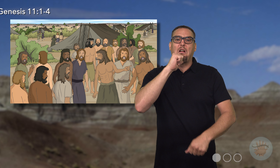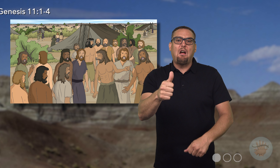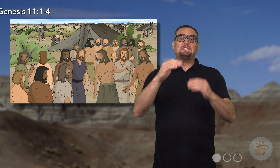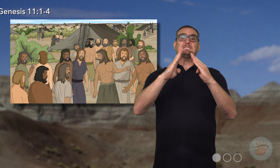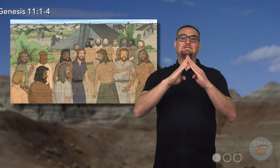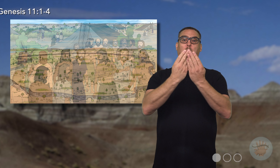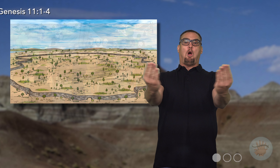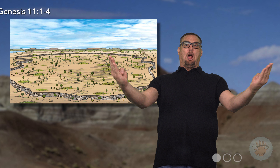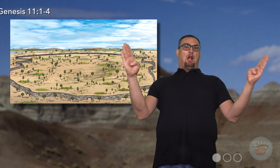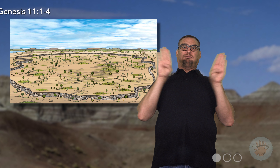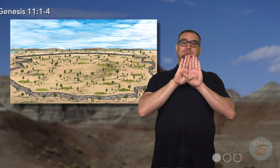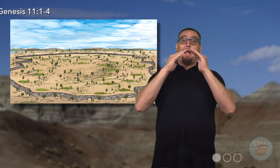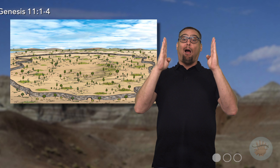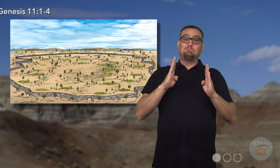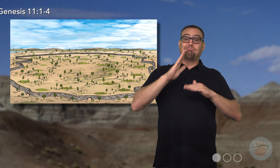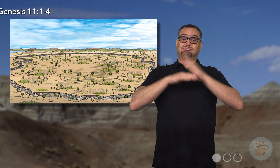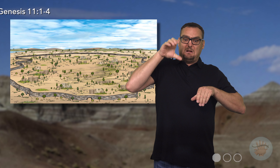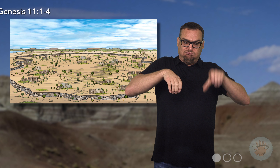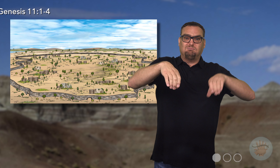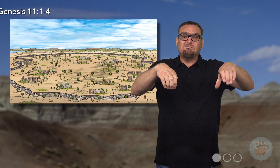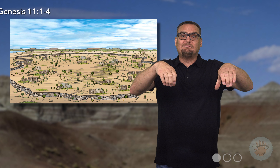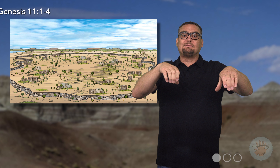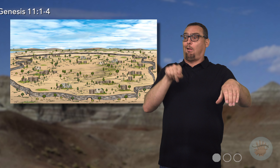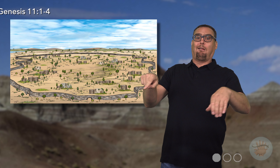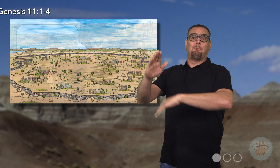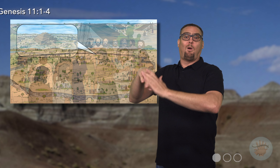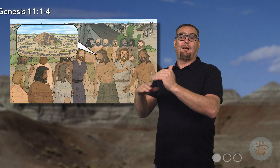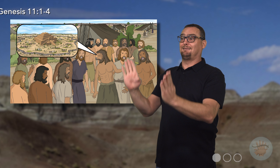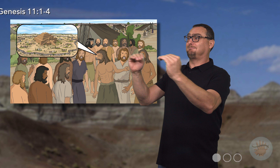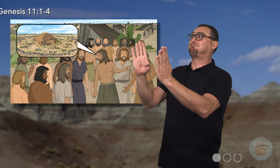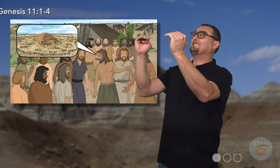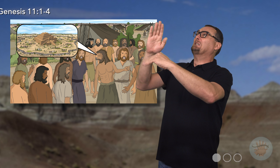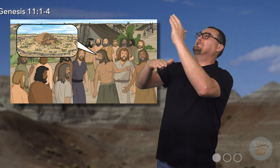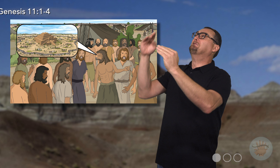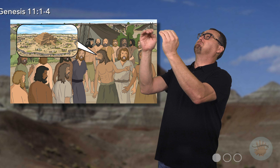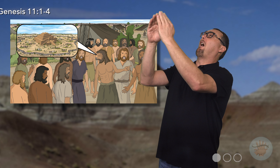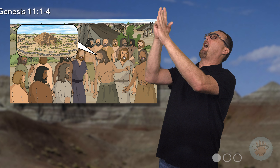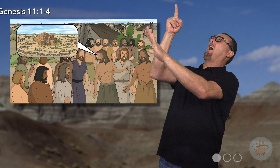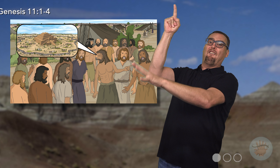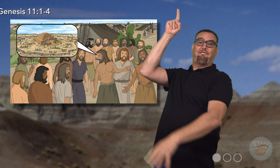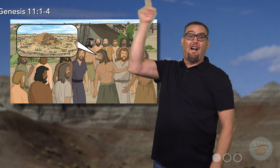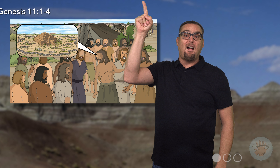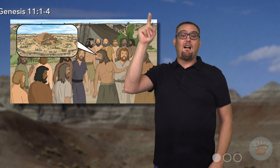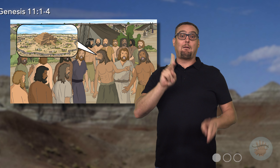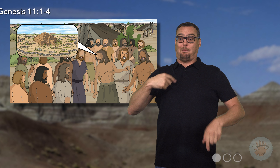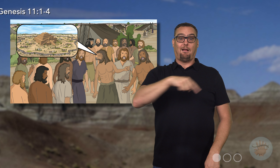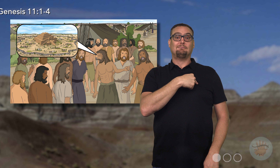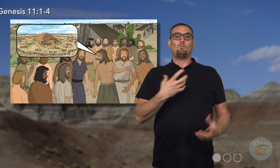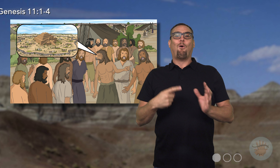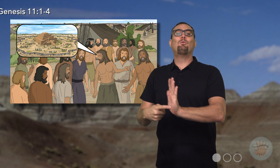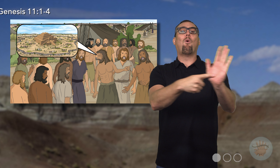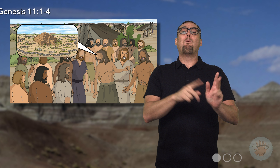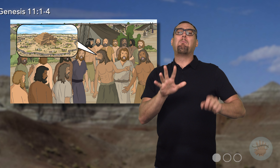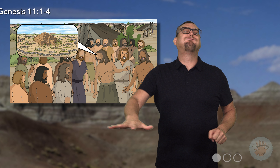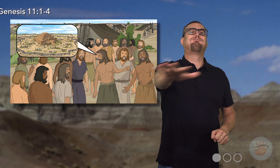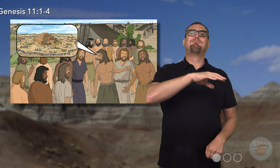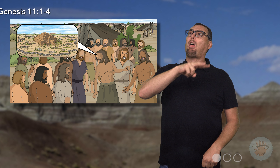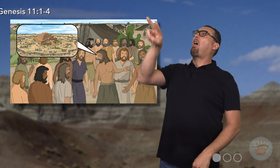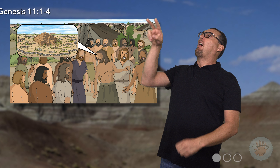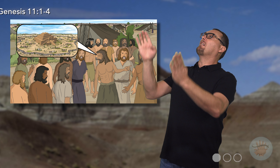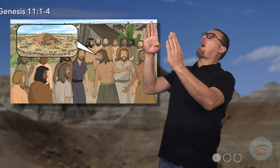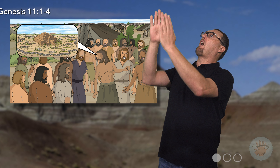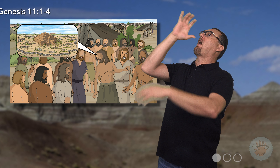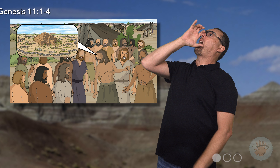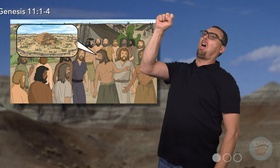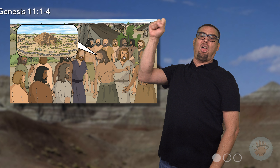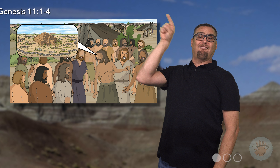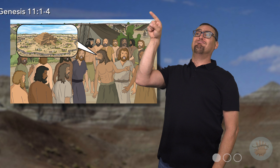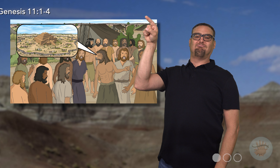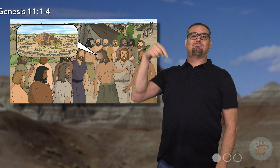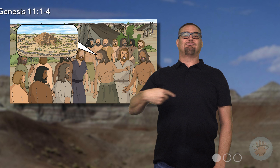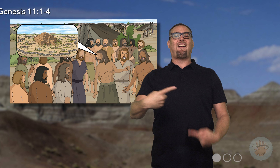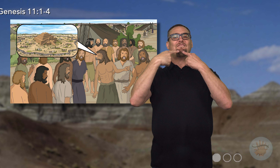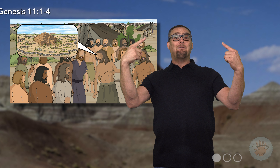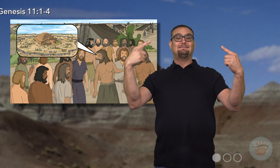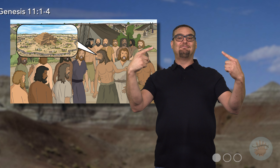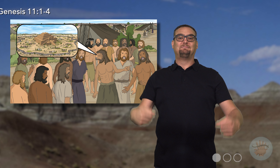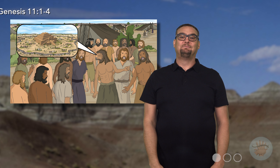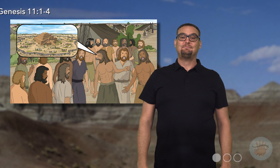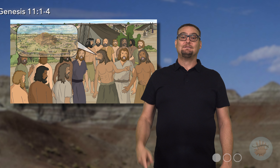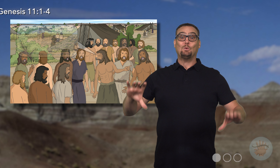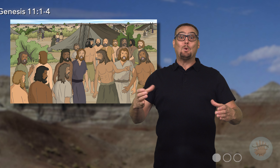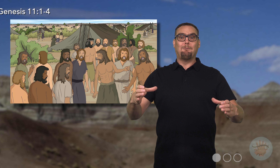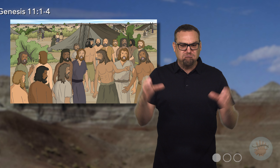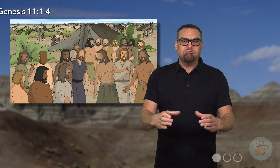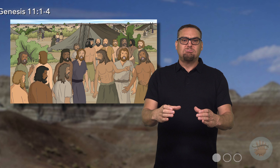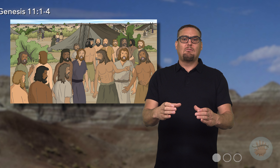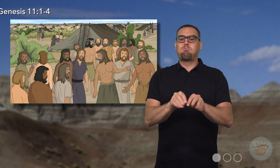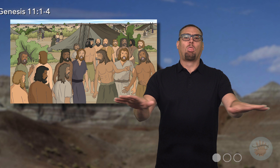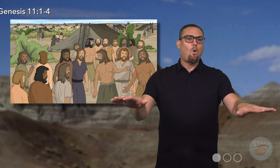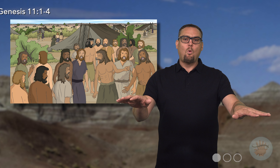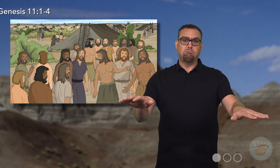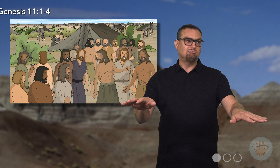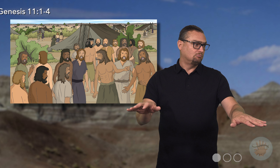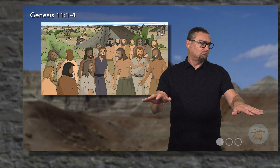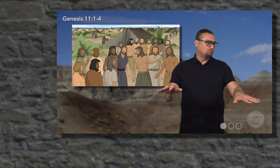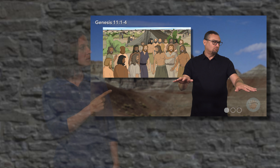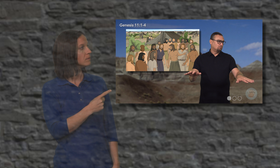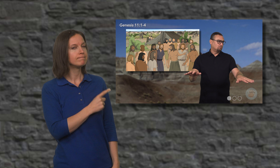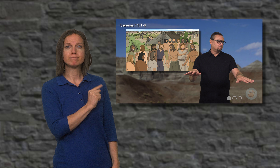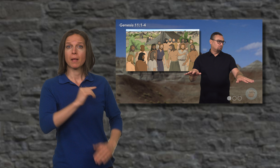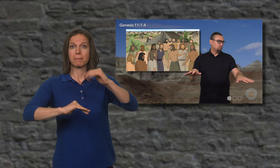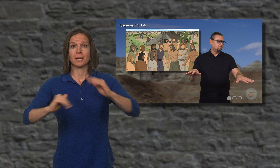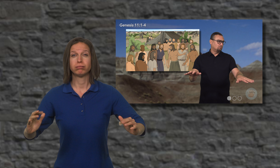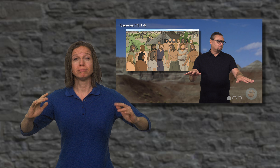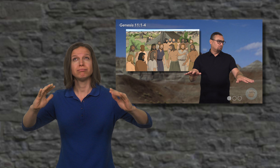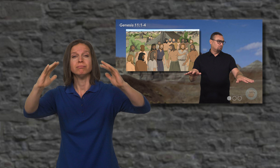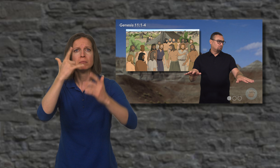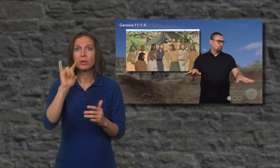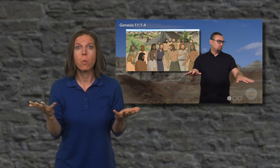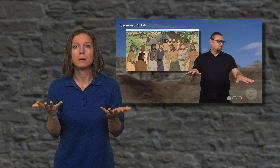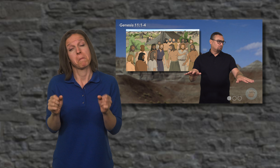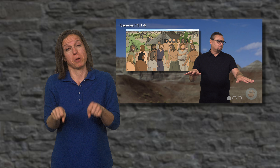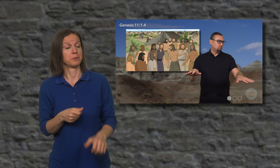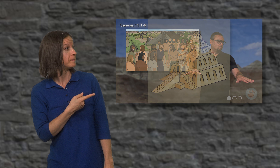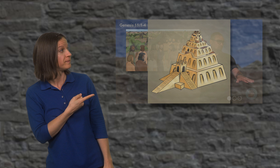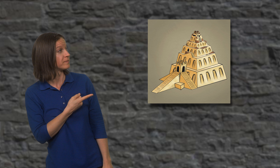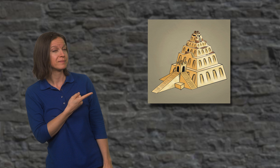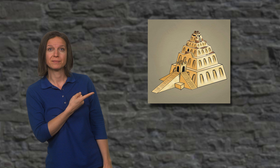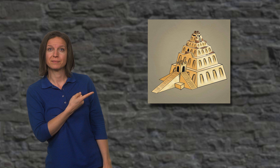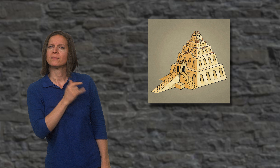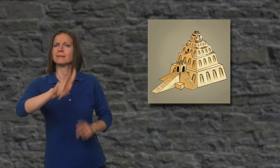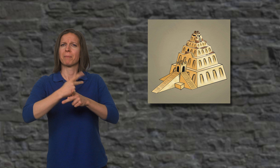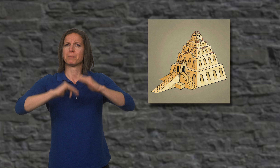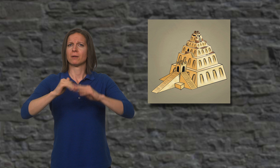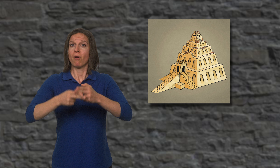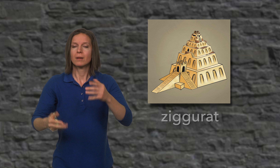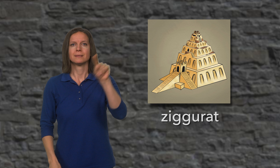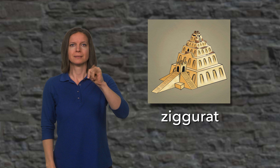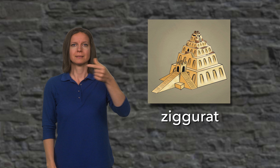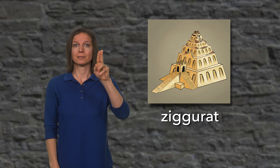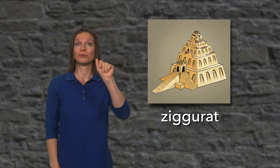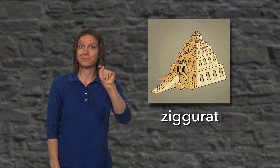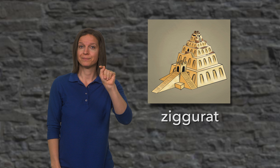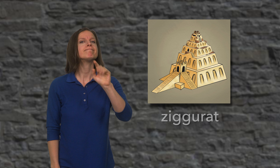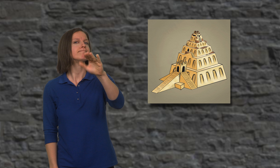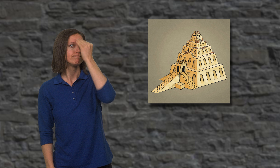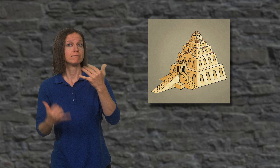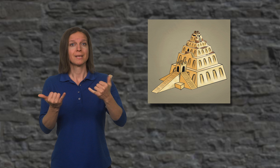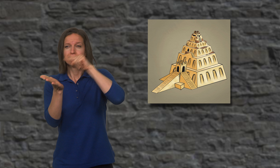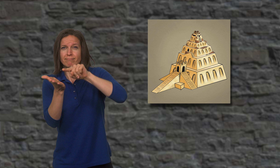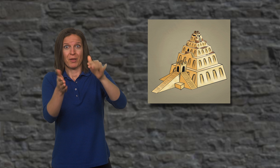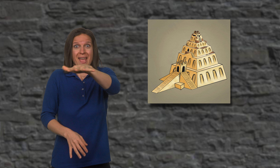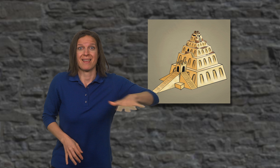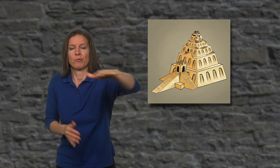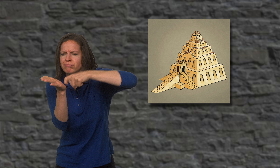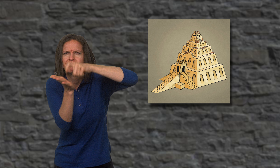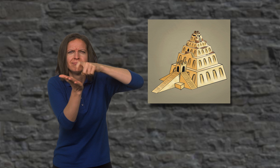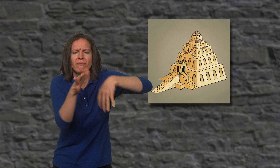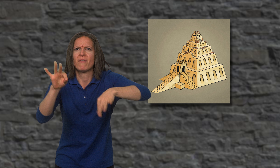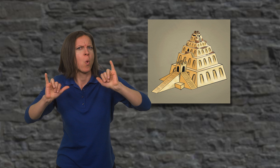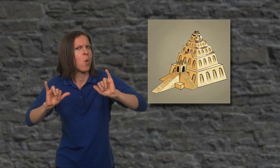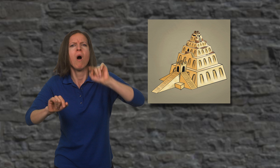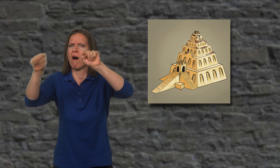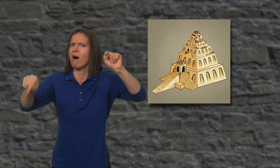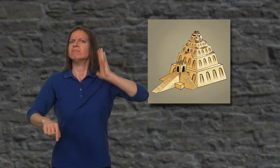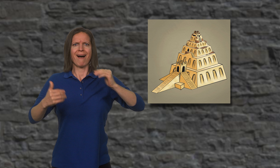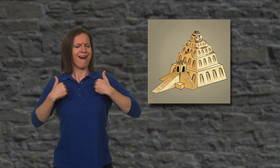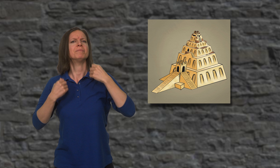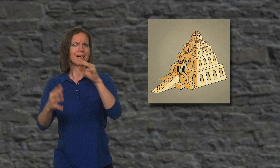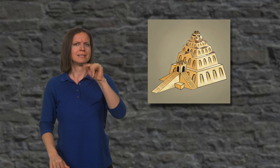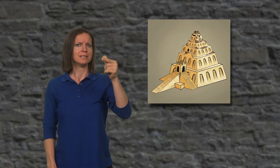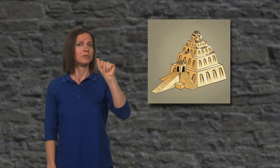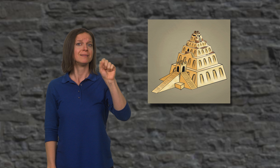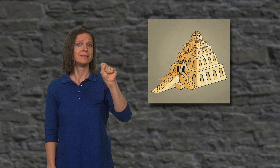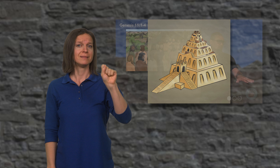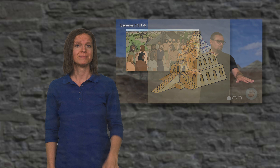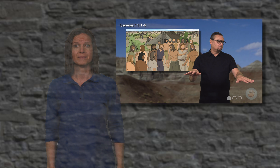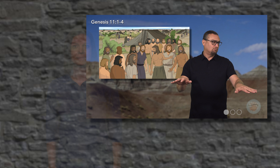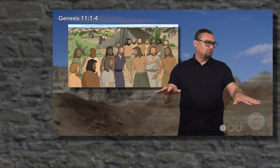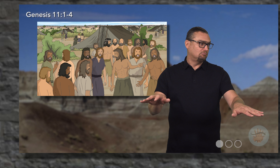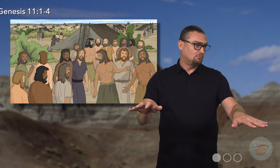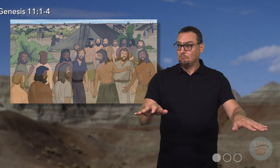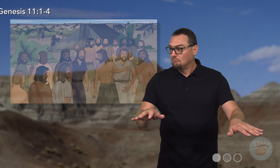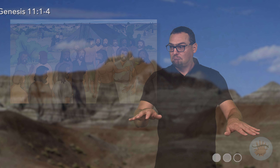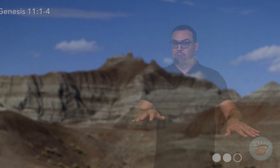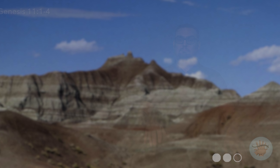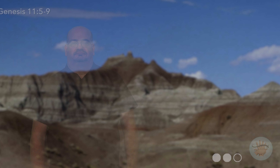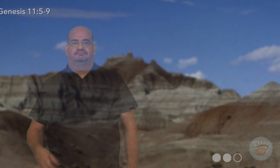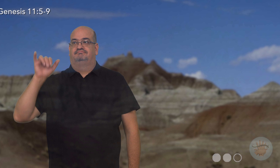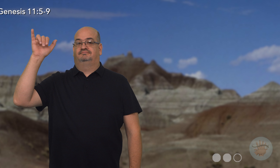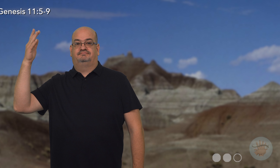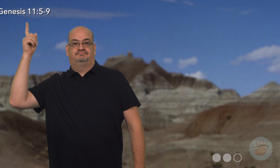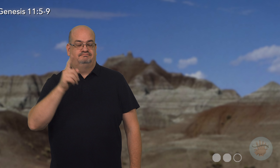“Come,” they said, “let us build for ourselves a city with a tower that reaches to the heavens, that we may make a name for ourselves and not be scattered over the face of all the earth.”